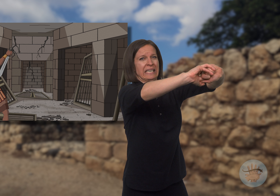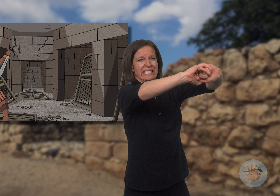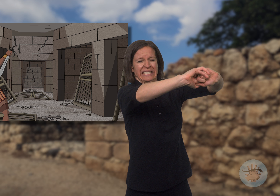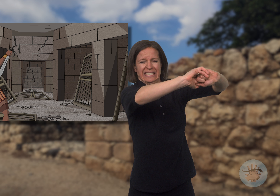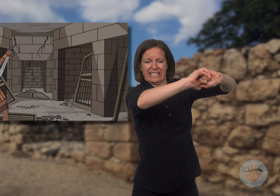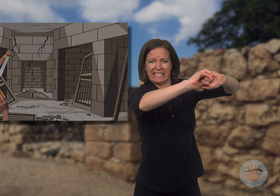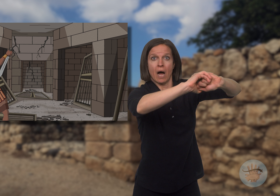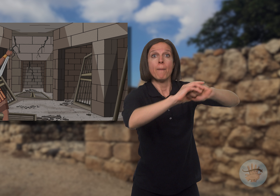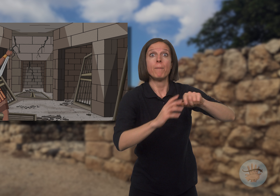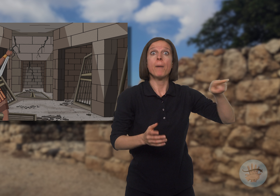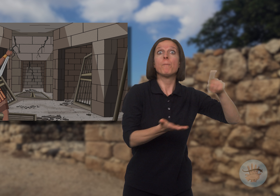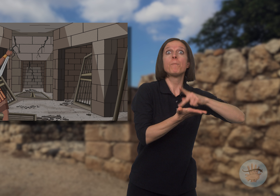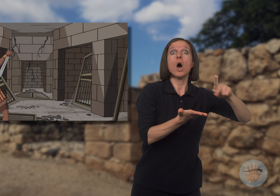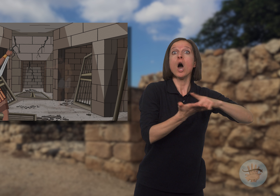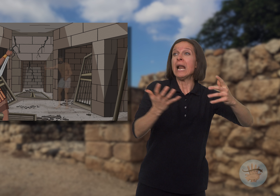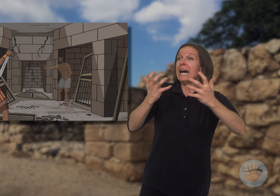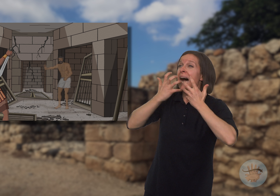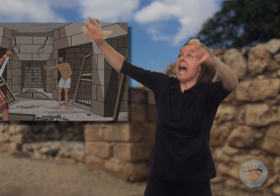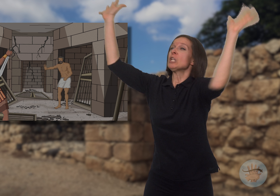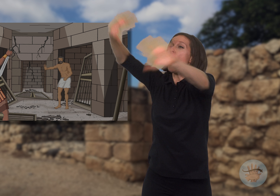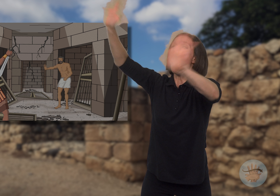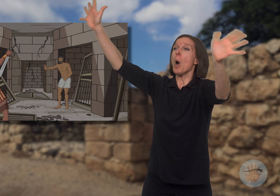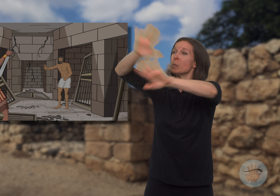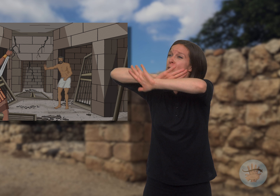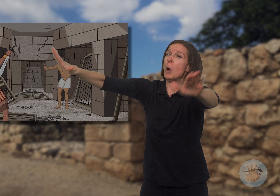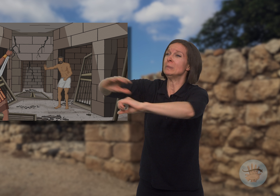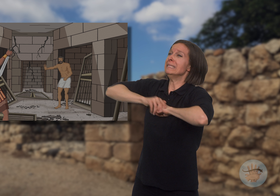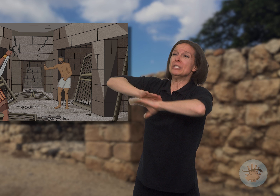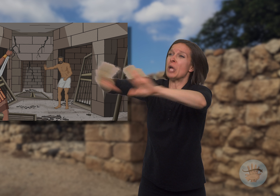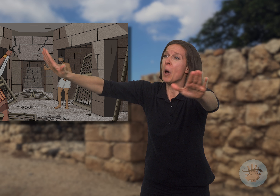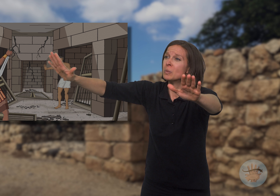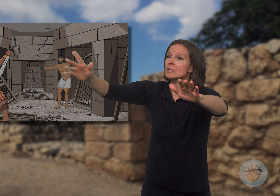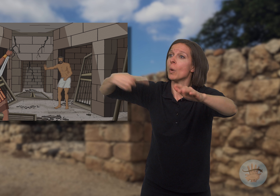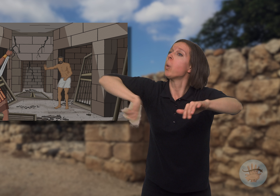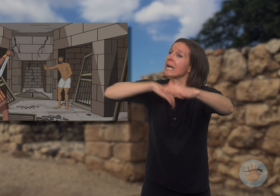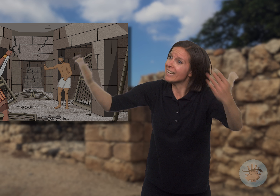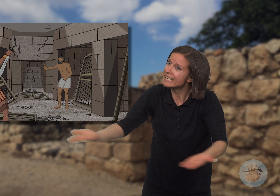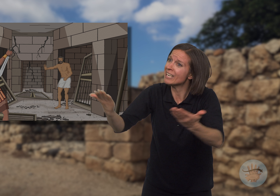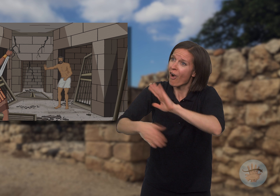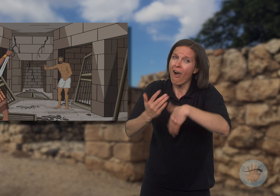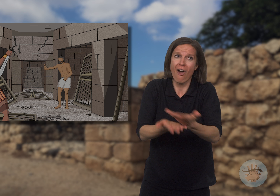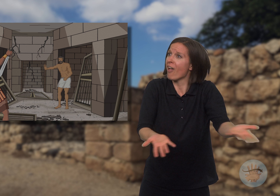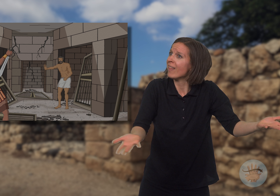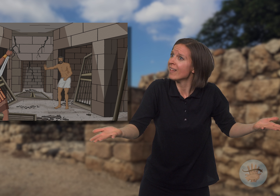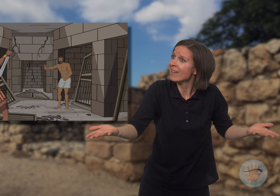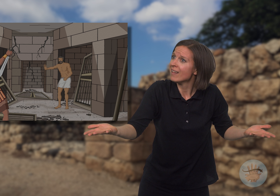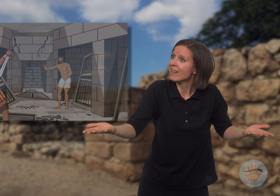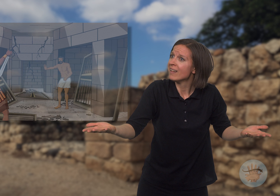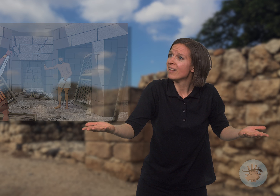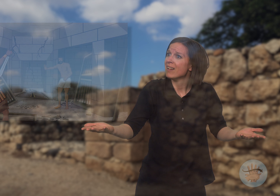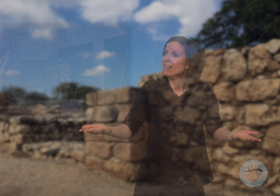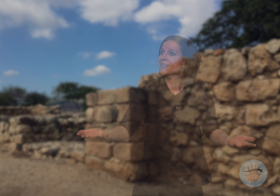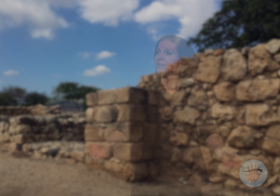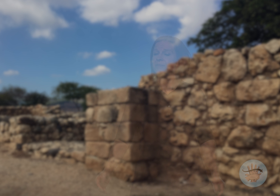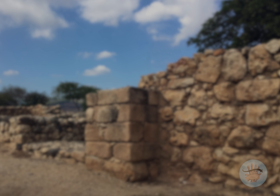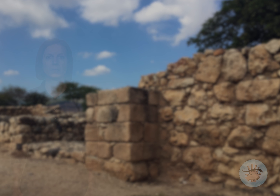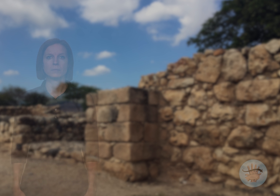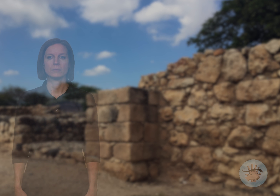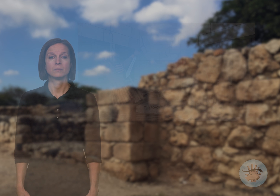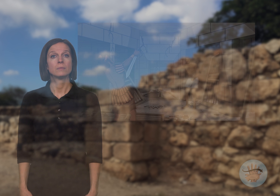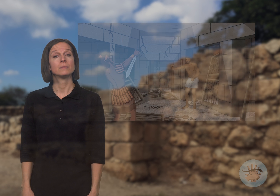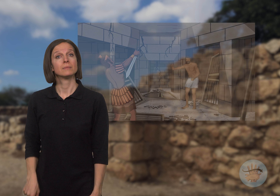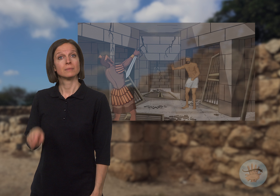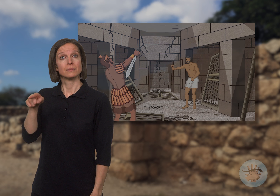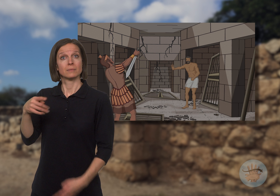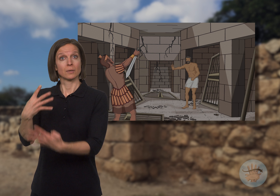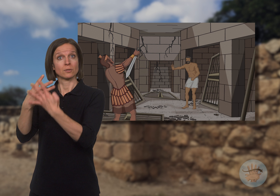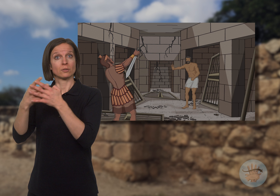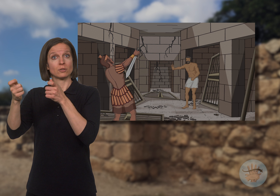But Paul called out in a loud voice, “Do not harm yourself! We are all here!”